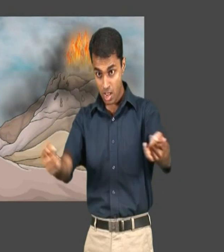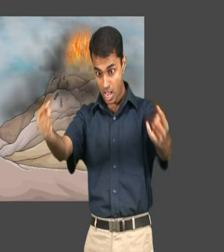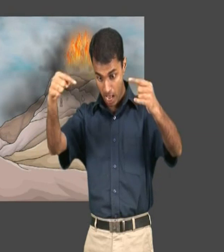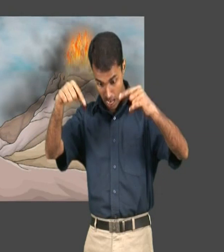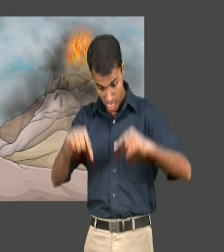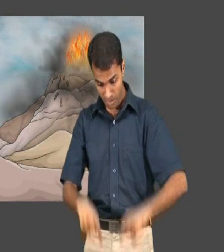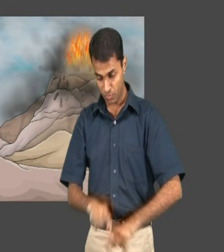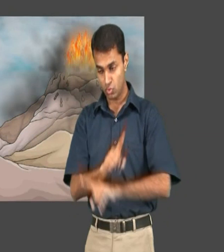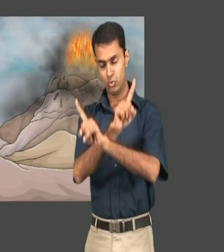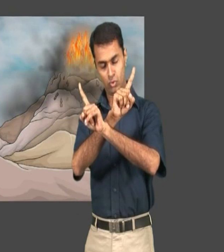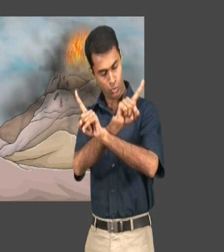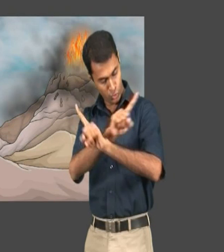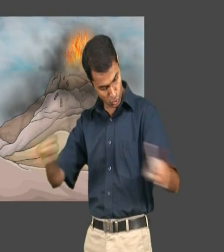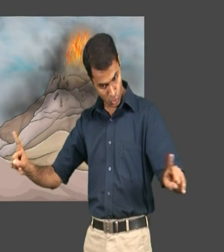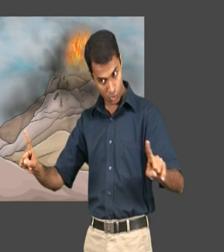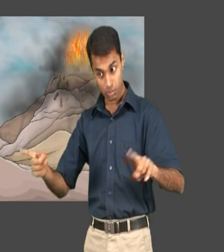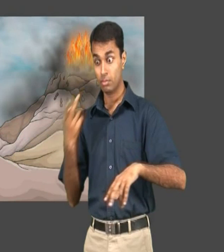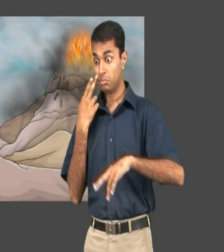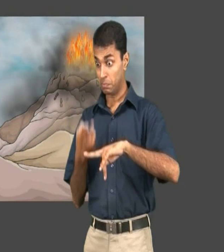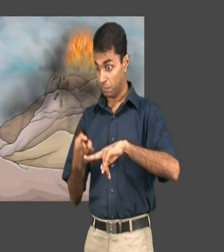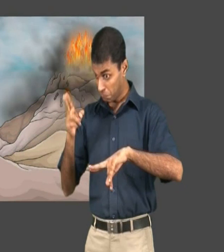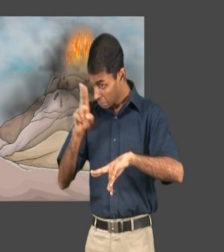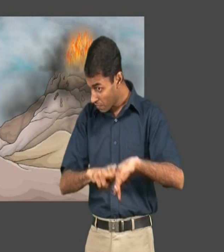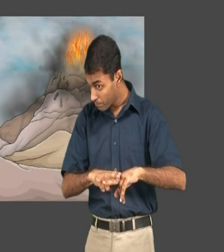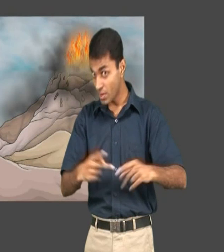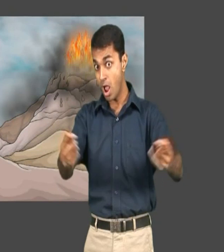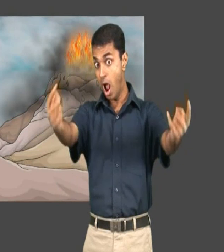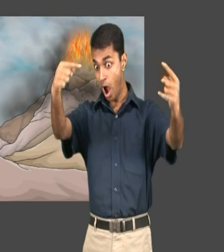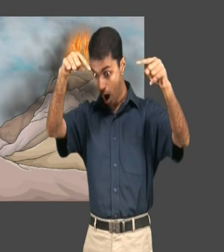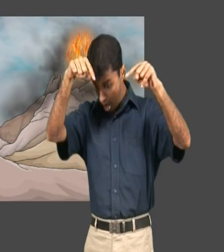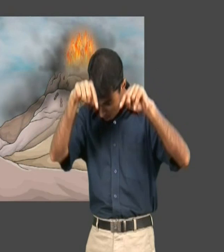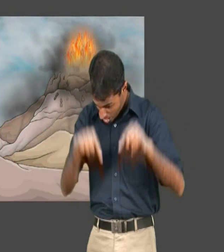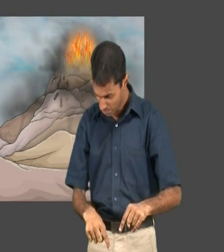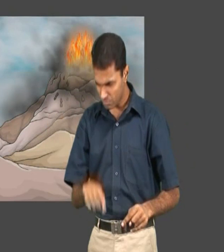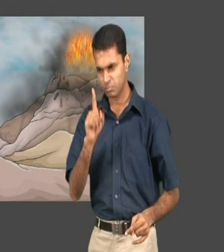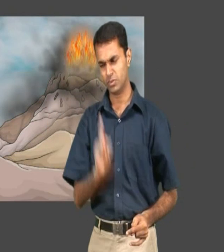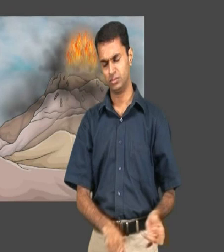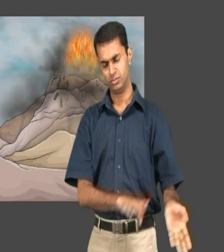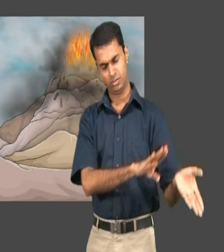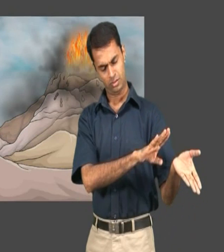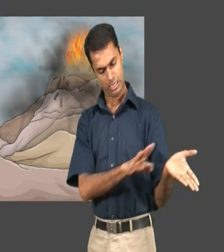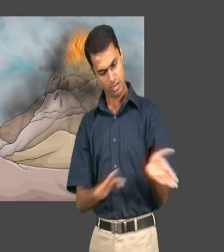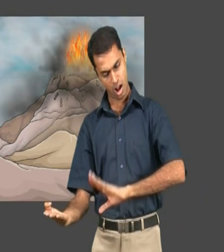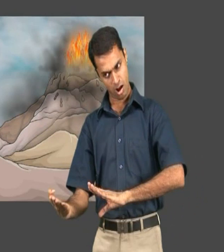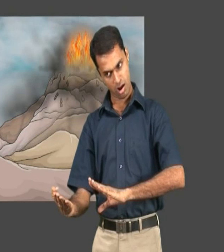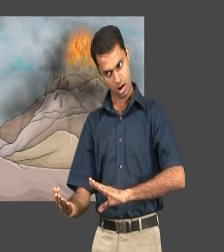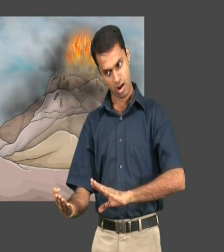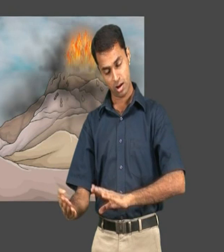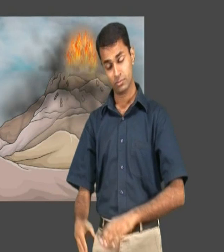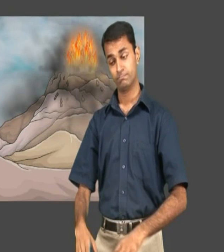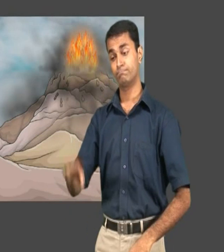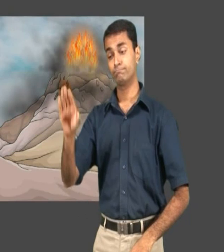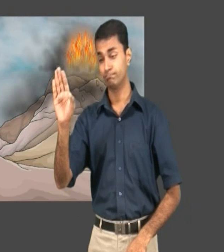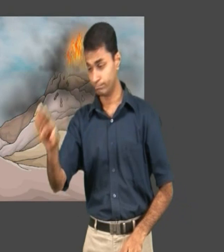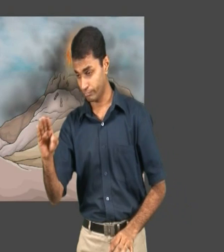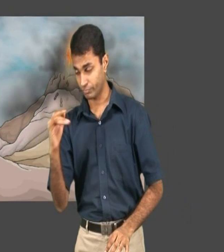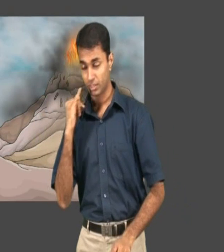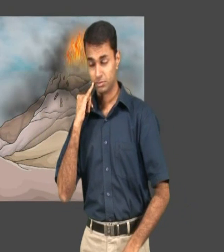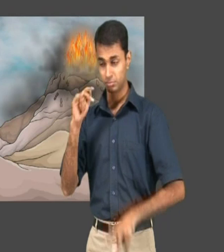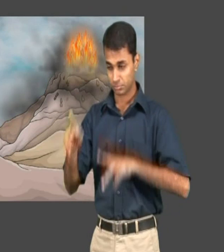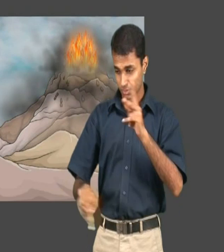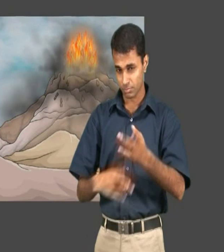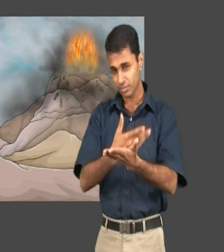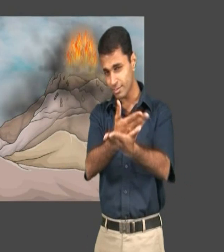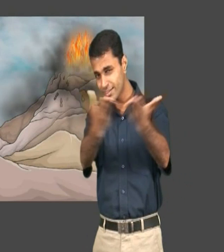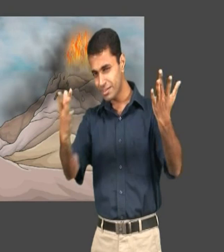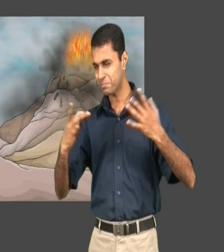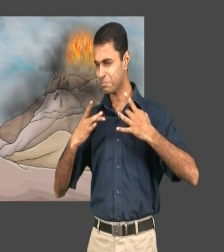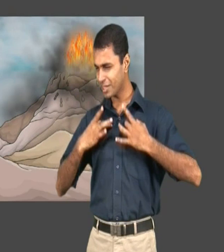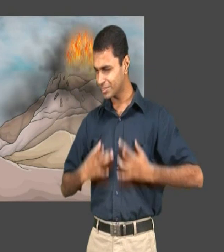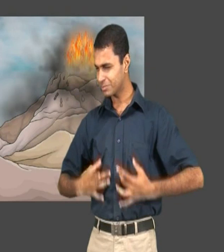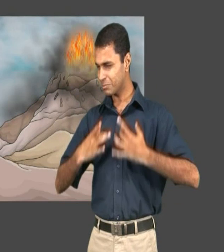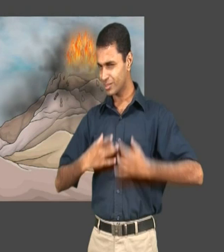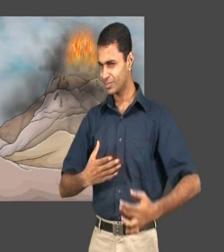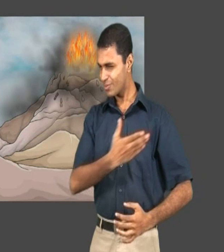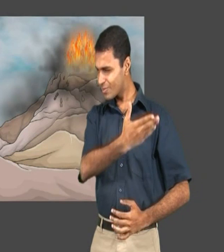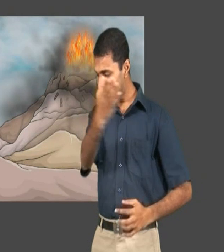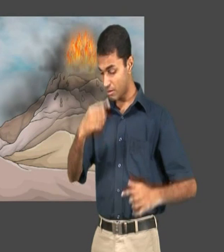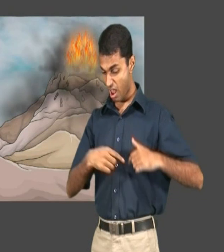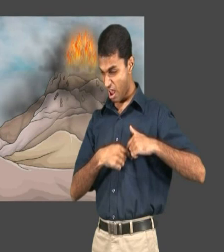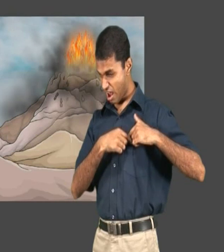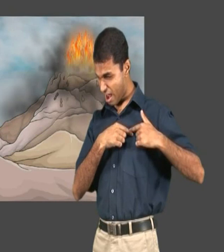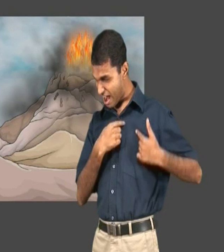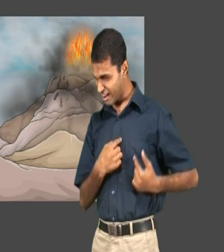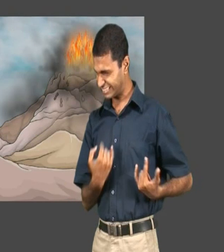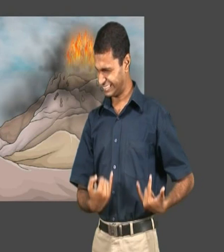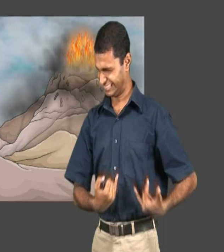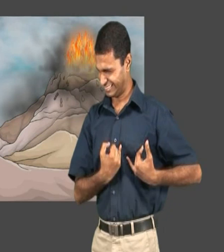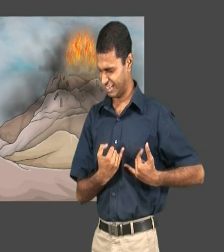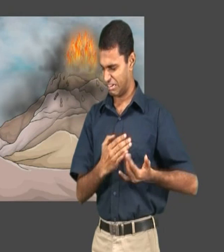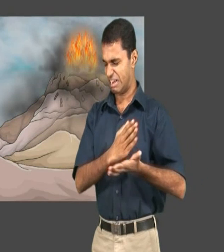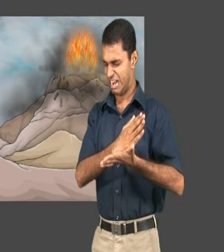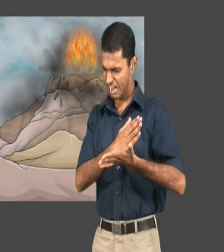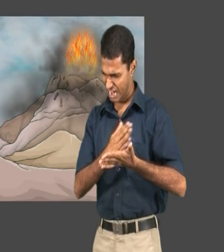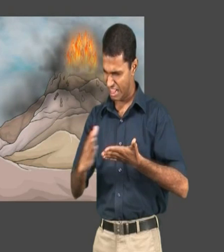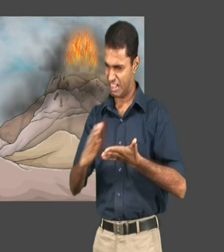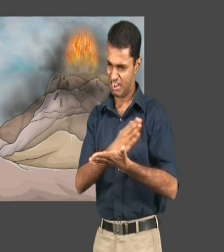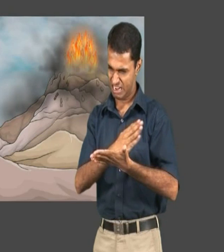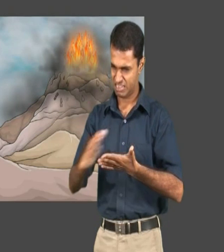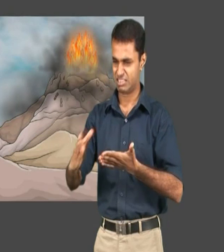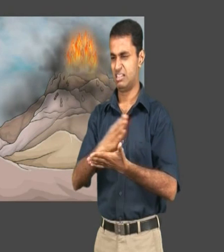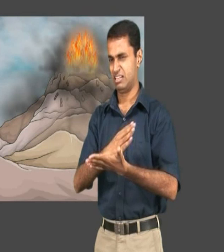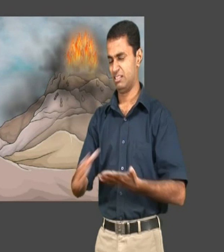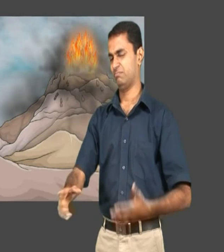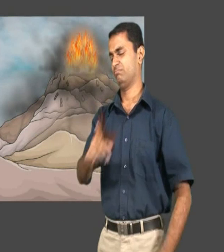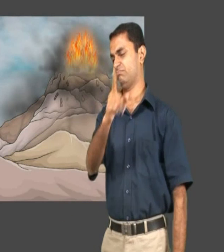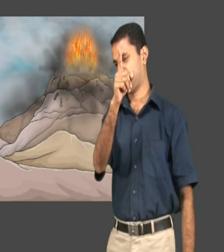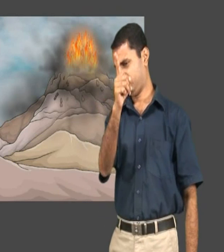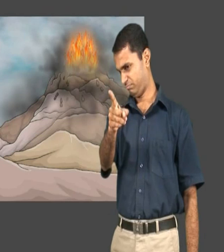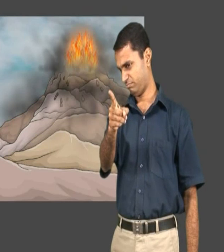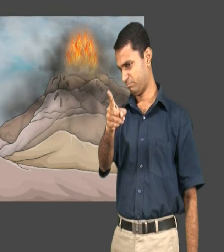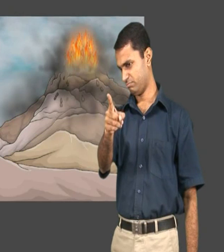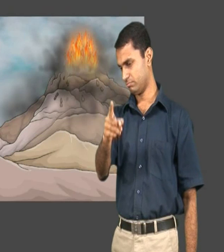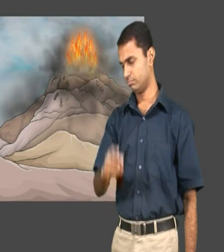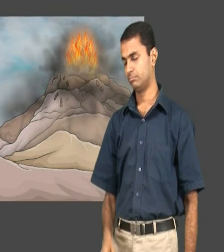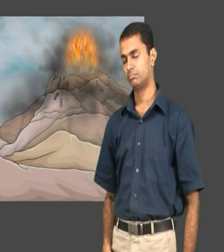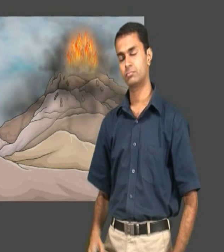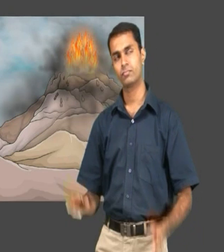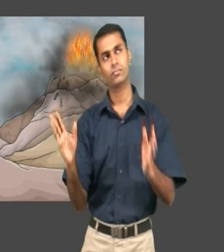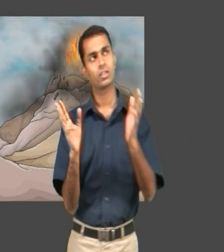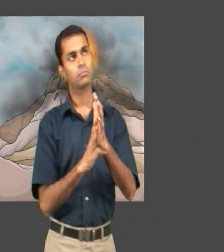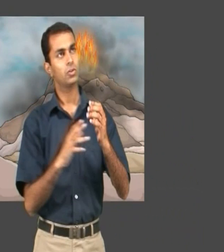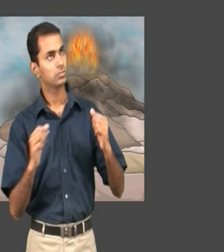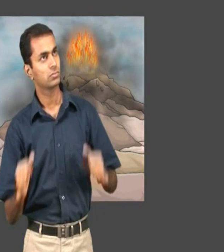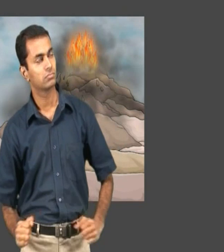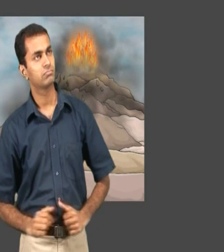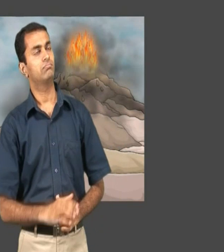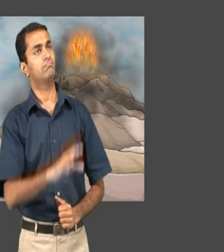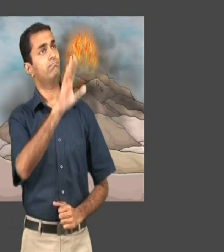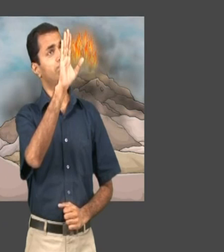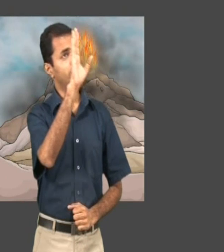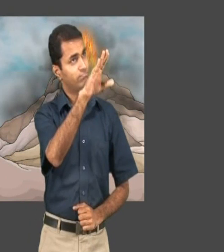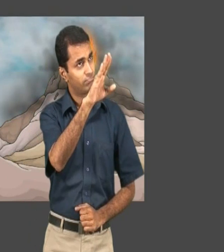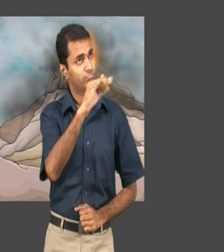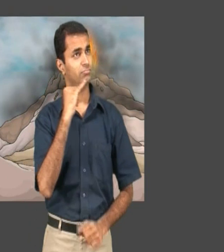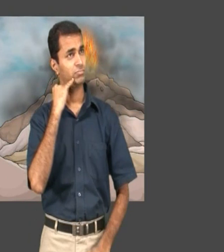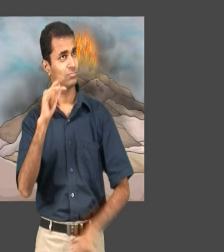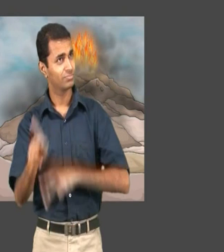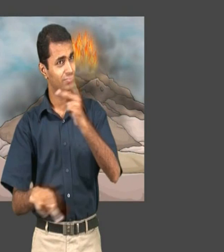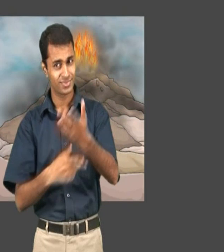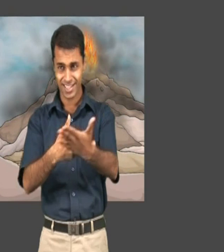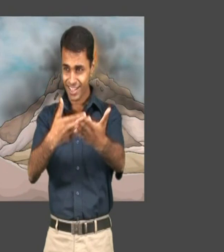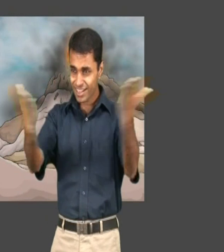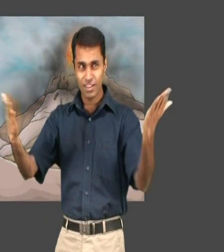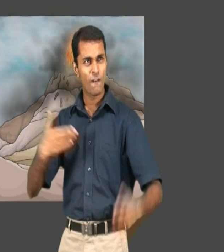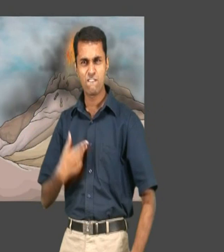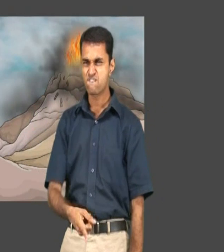Even the priests who approach the LORD must consecrate themselves, or the LORD will break out against them.”